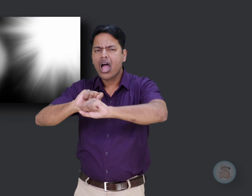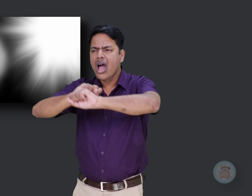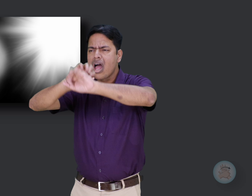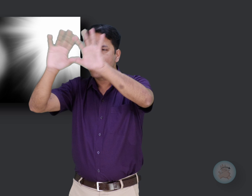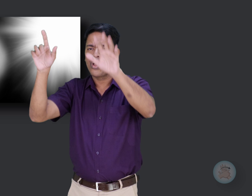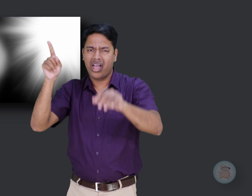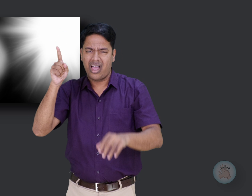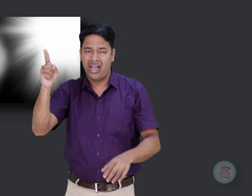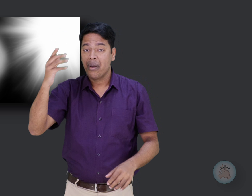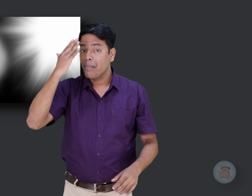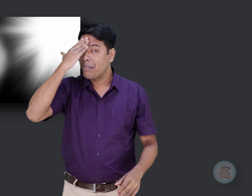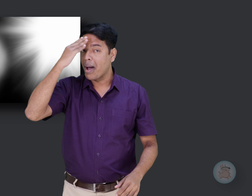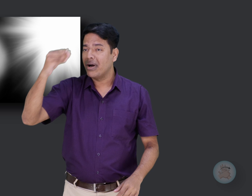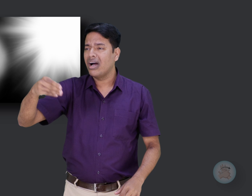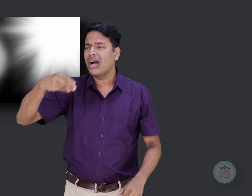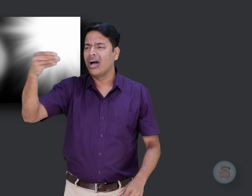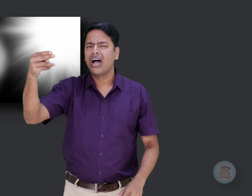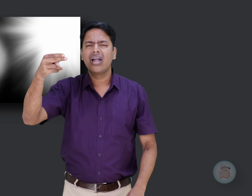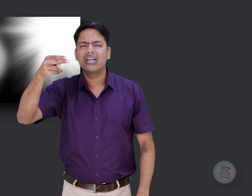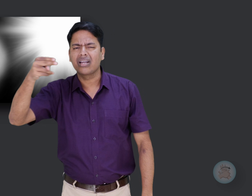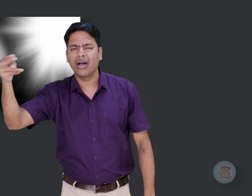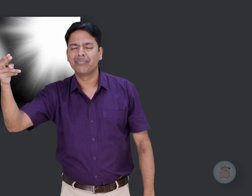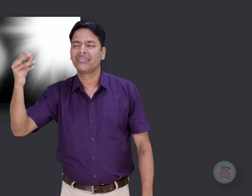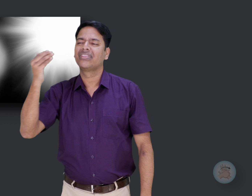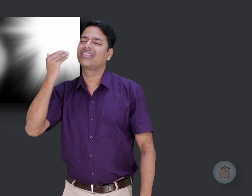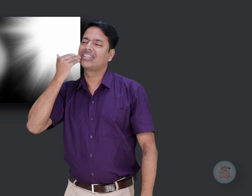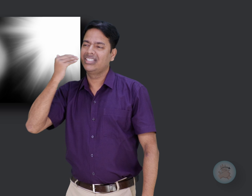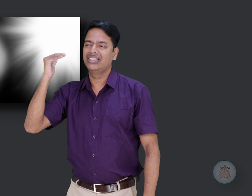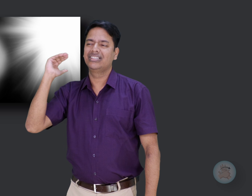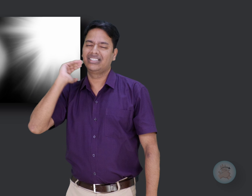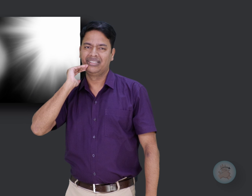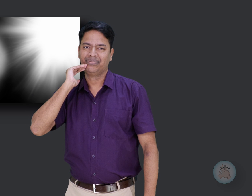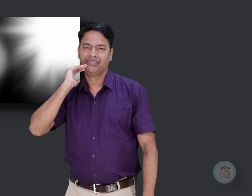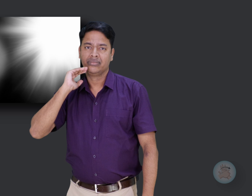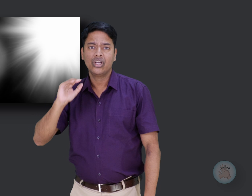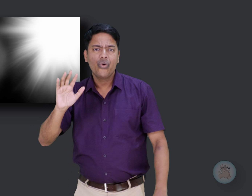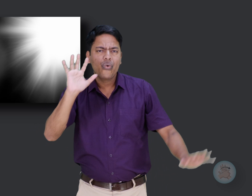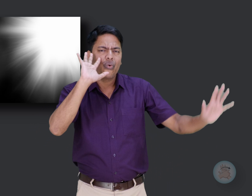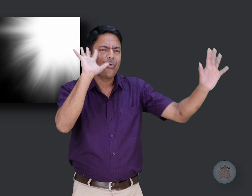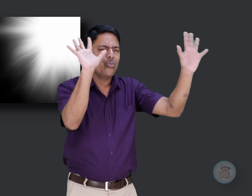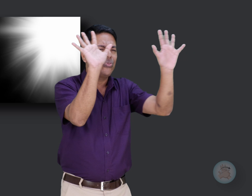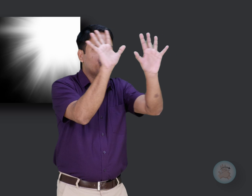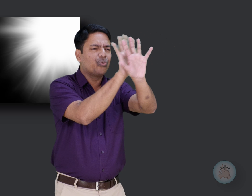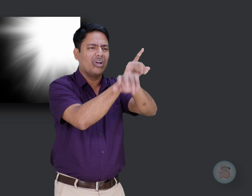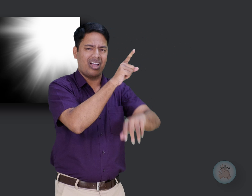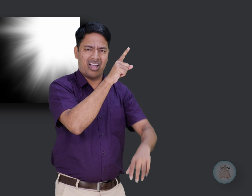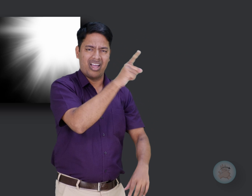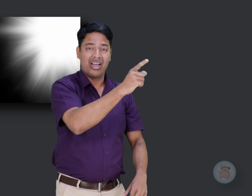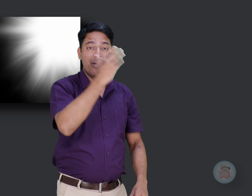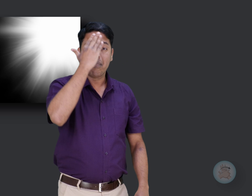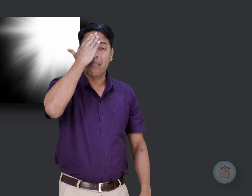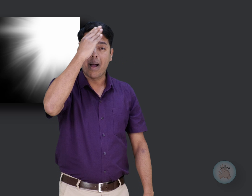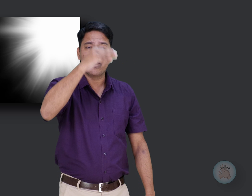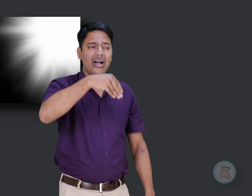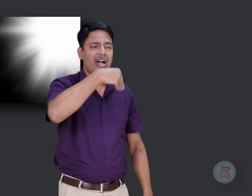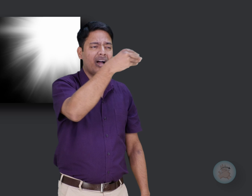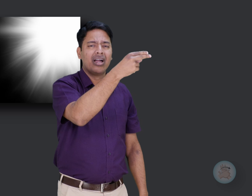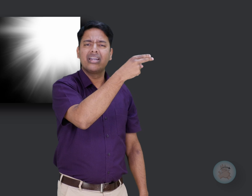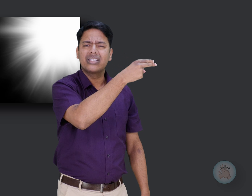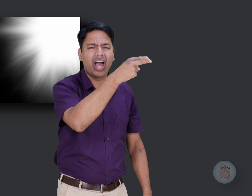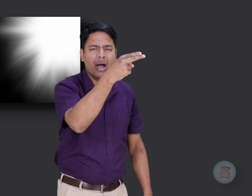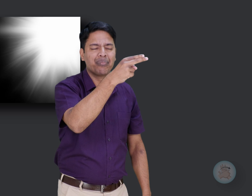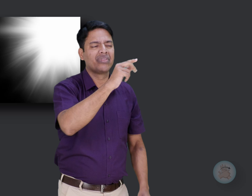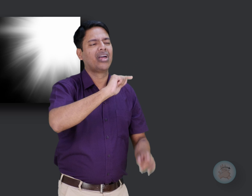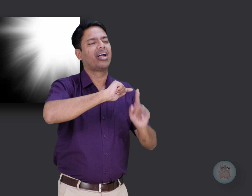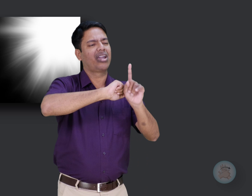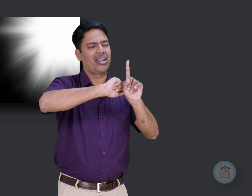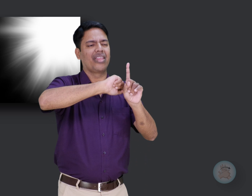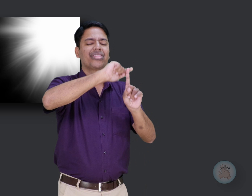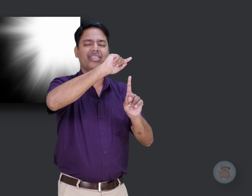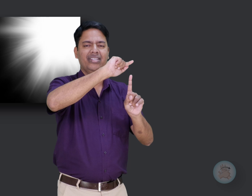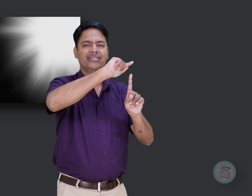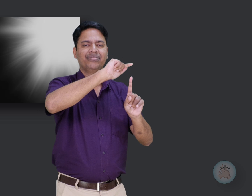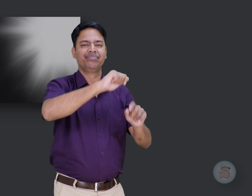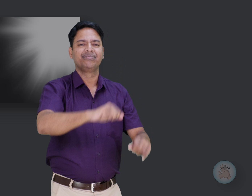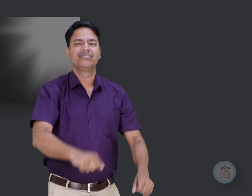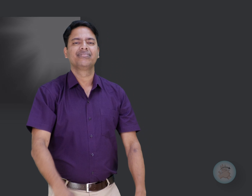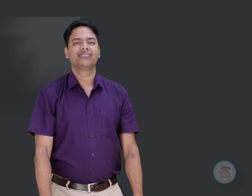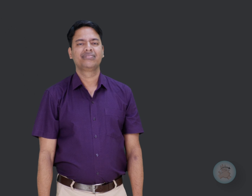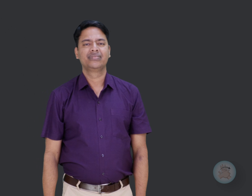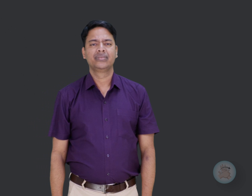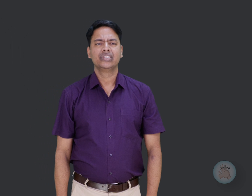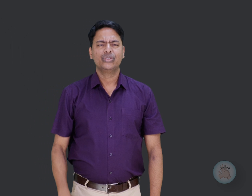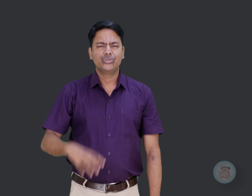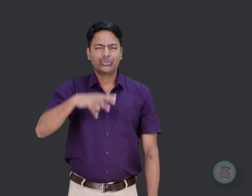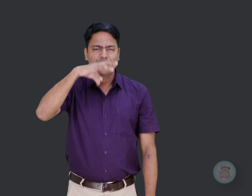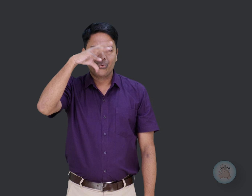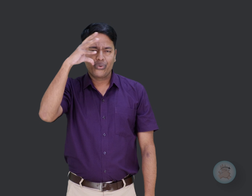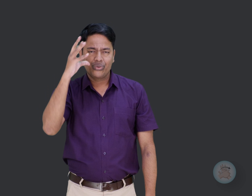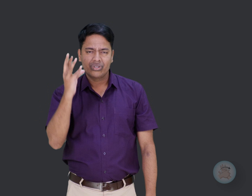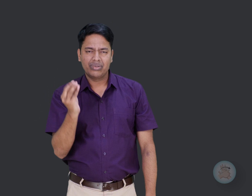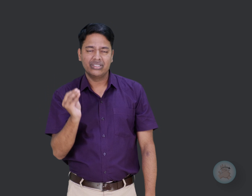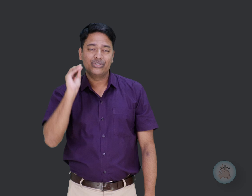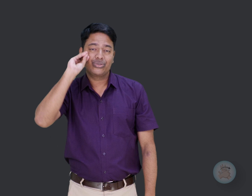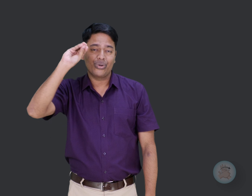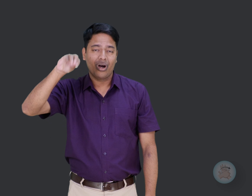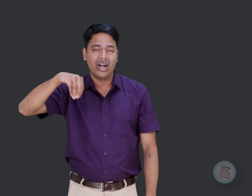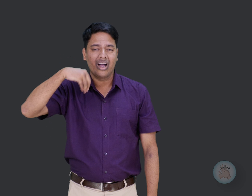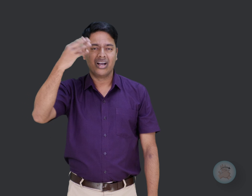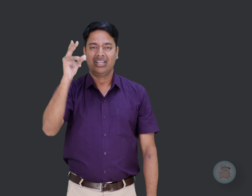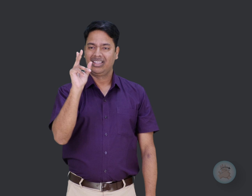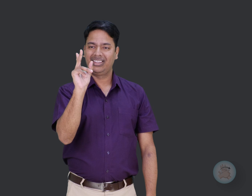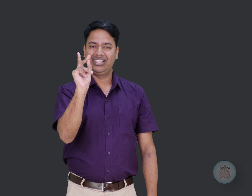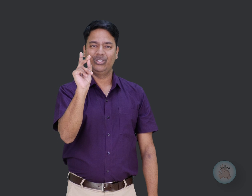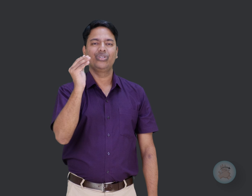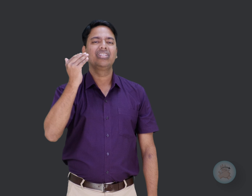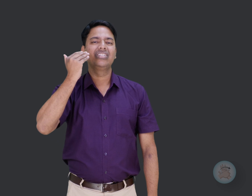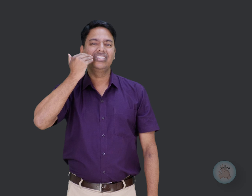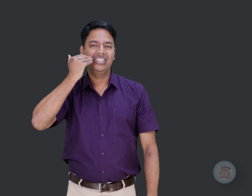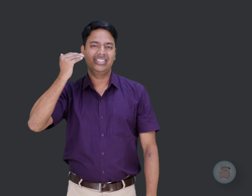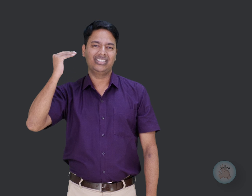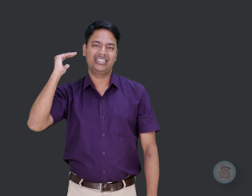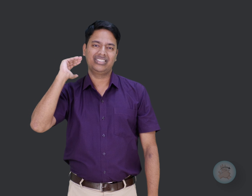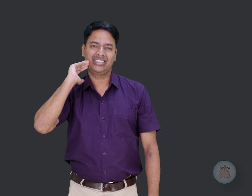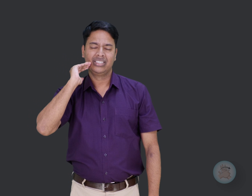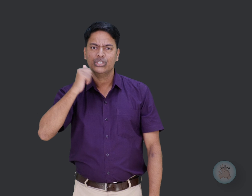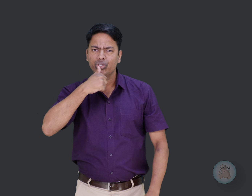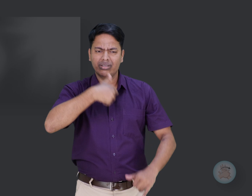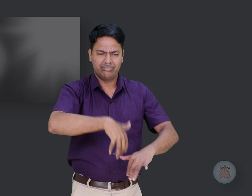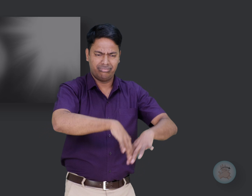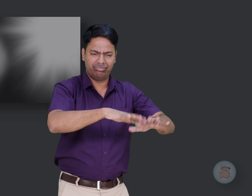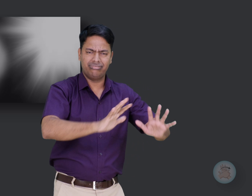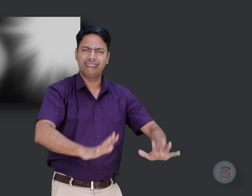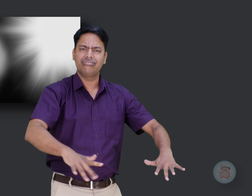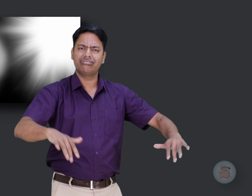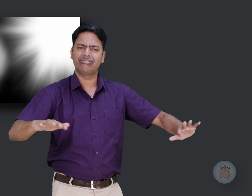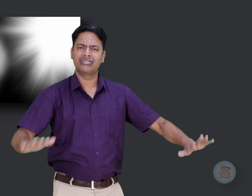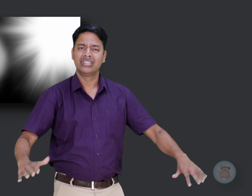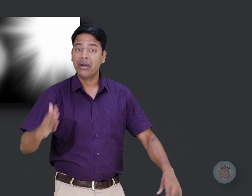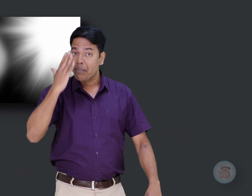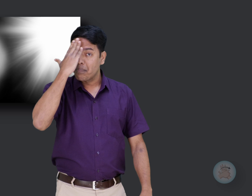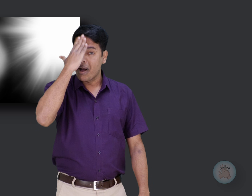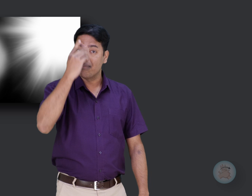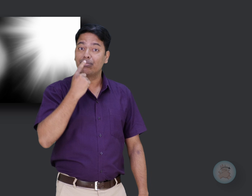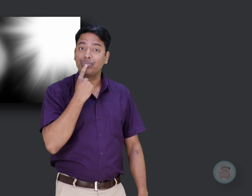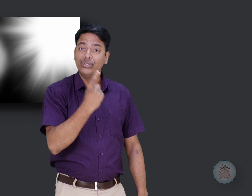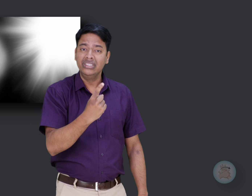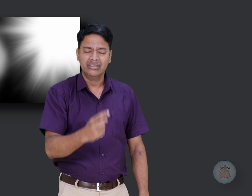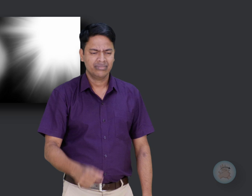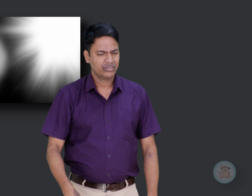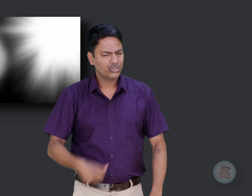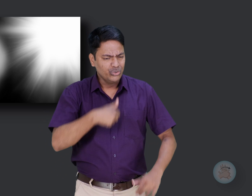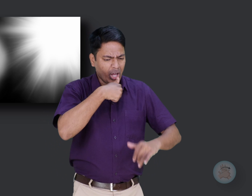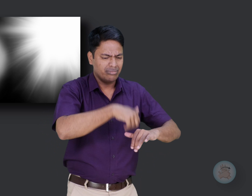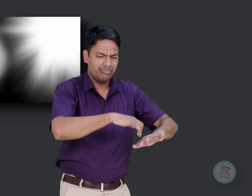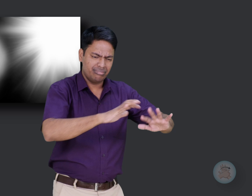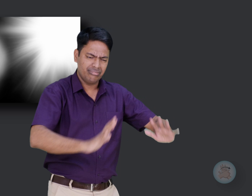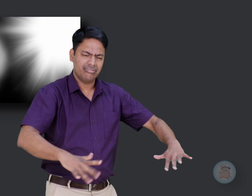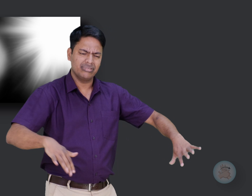God called the light “day,” and the darkness He called “night.”